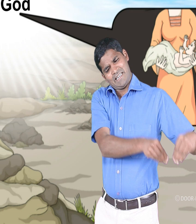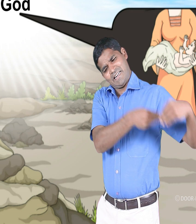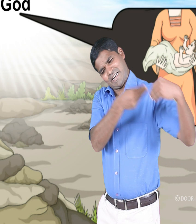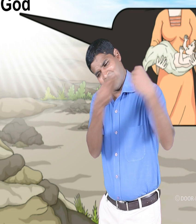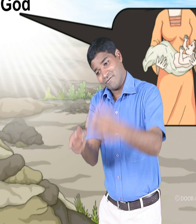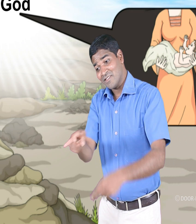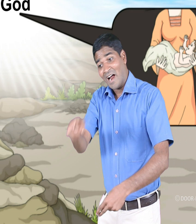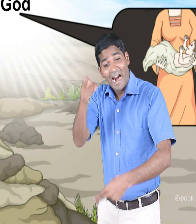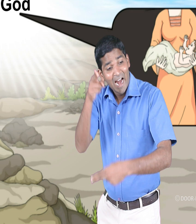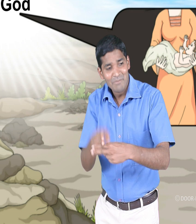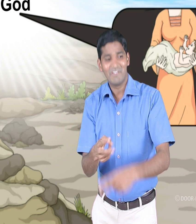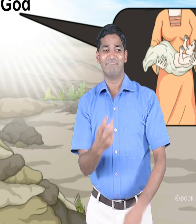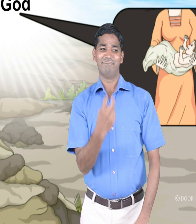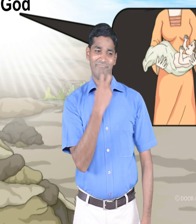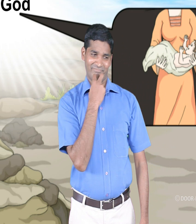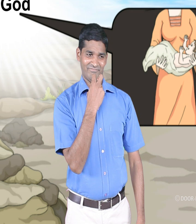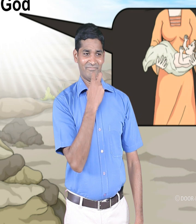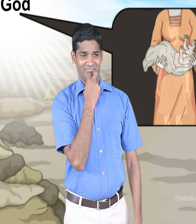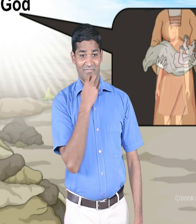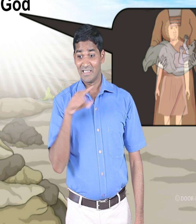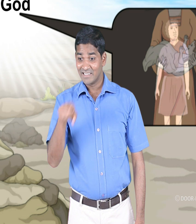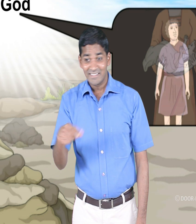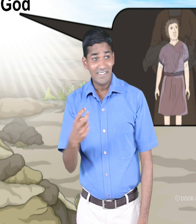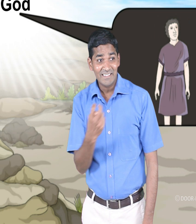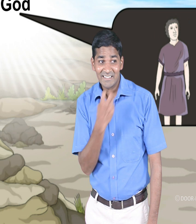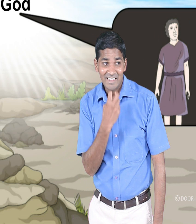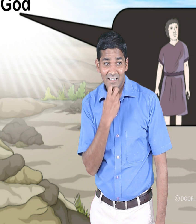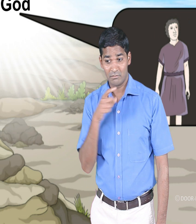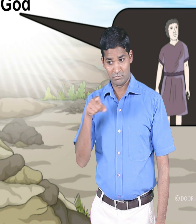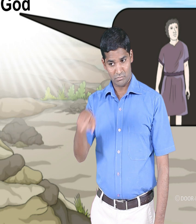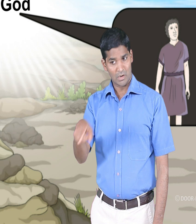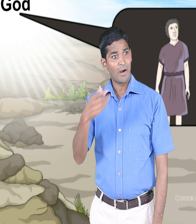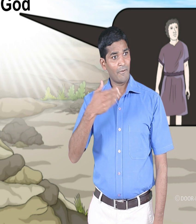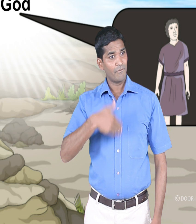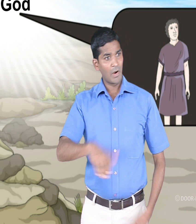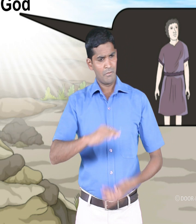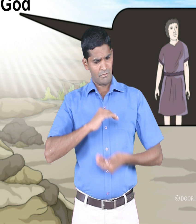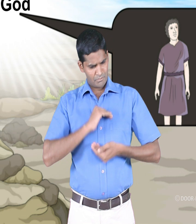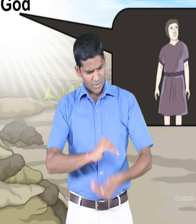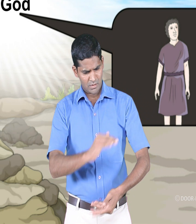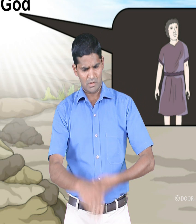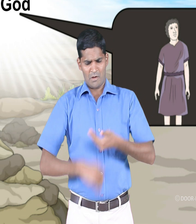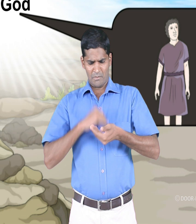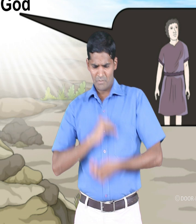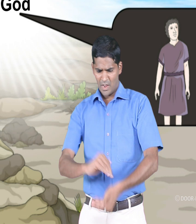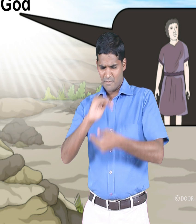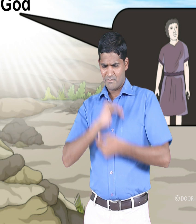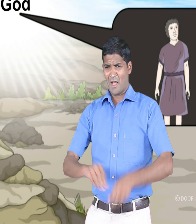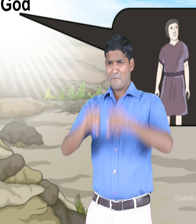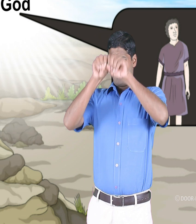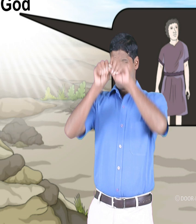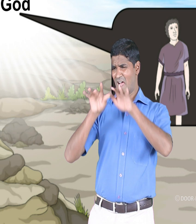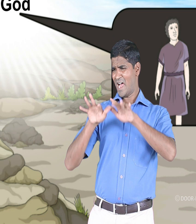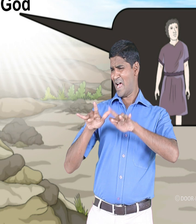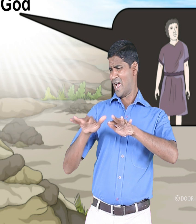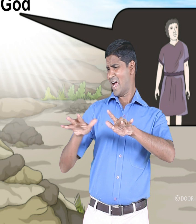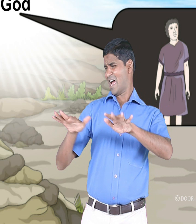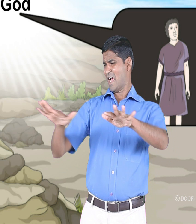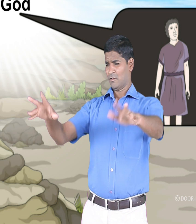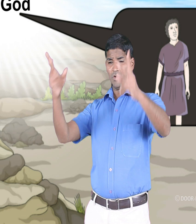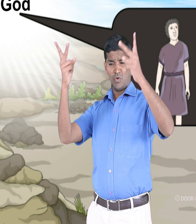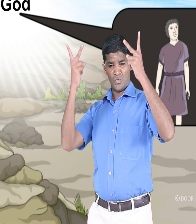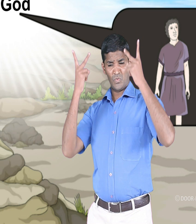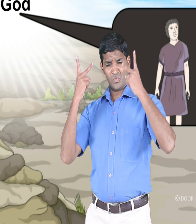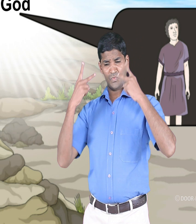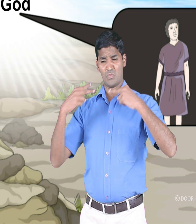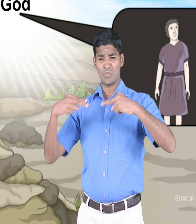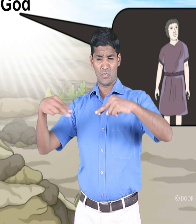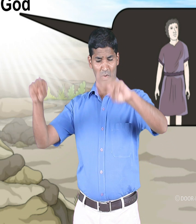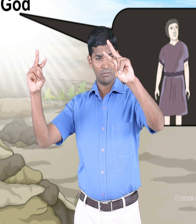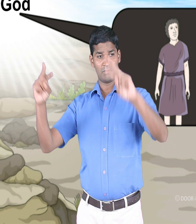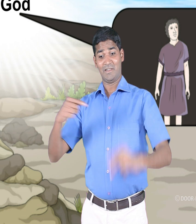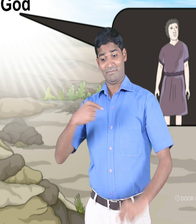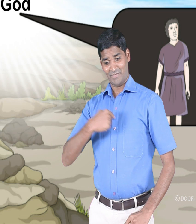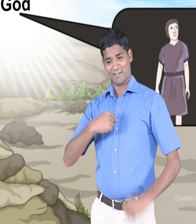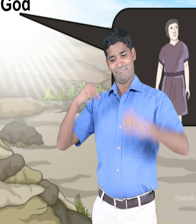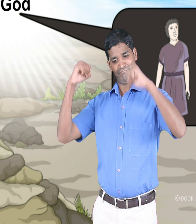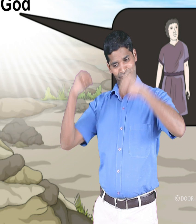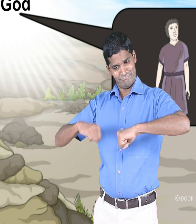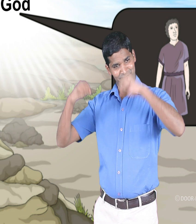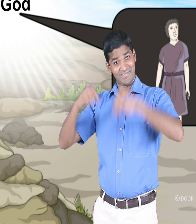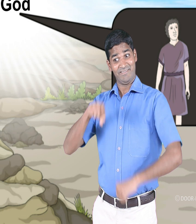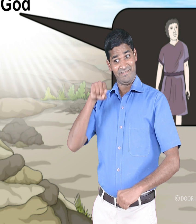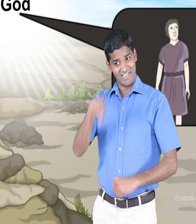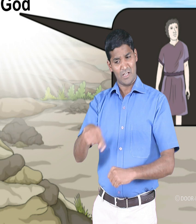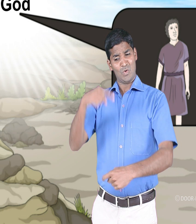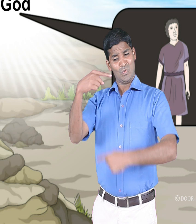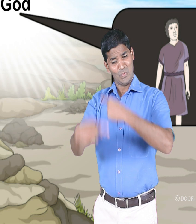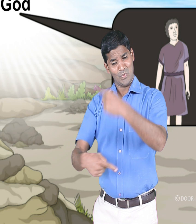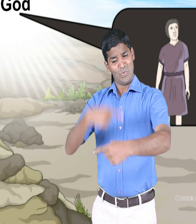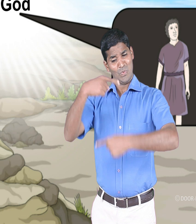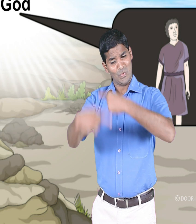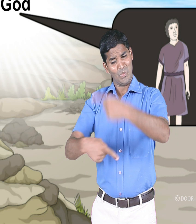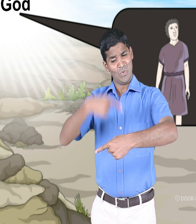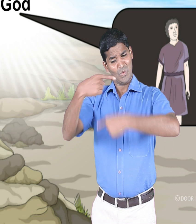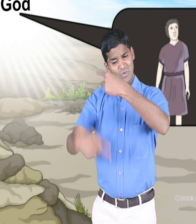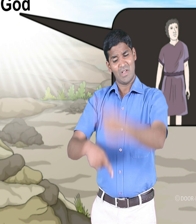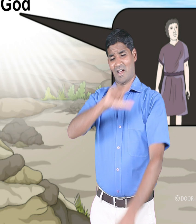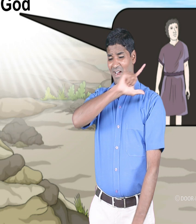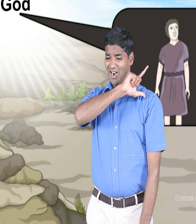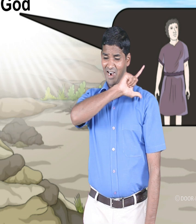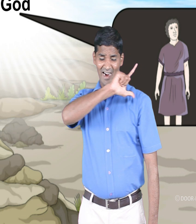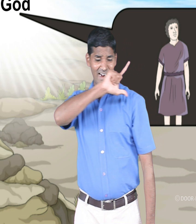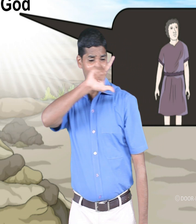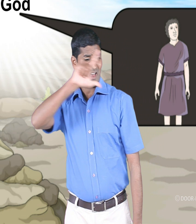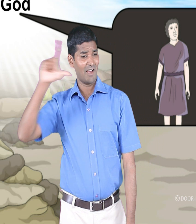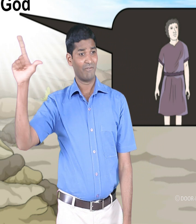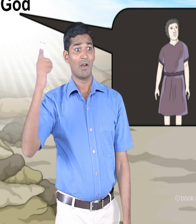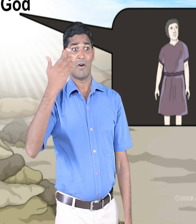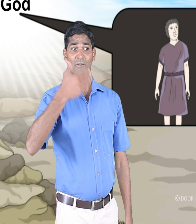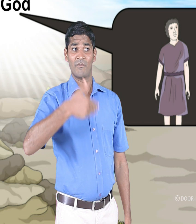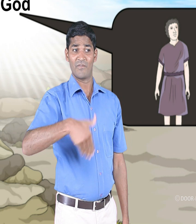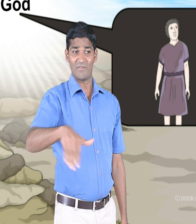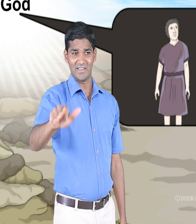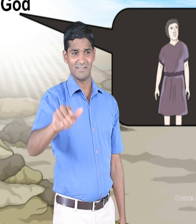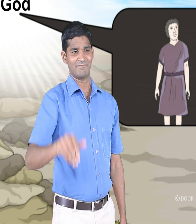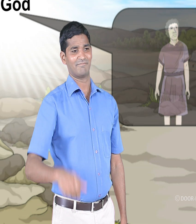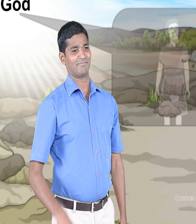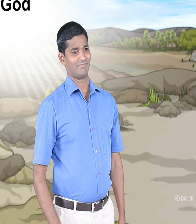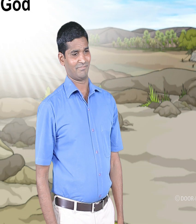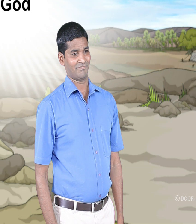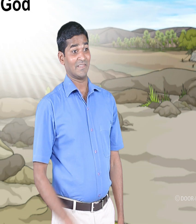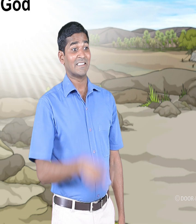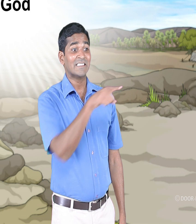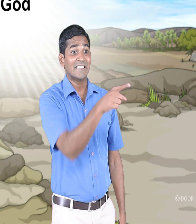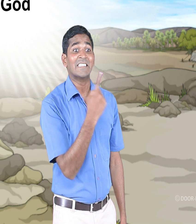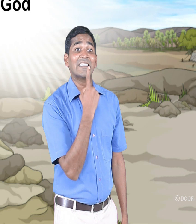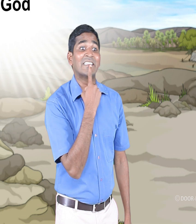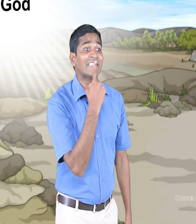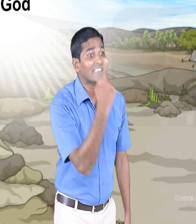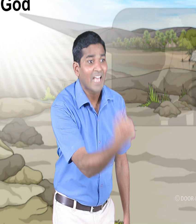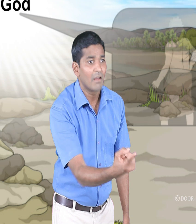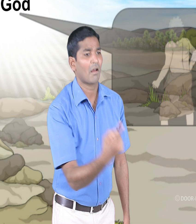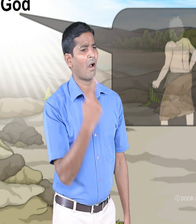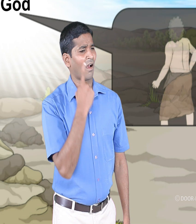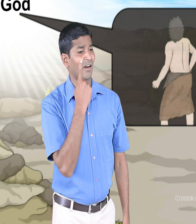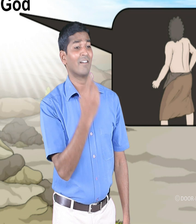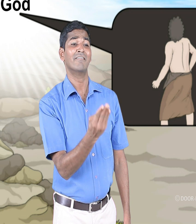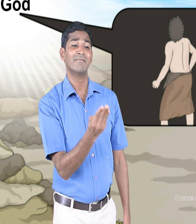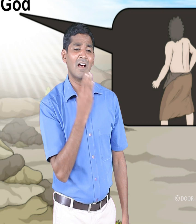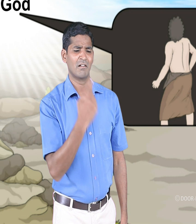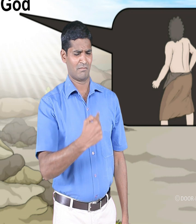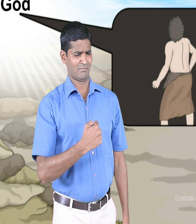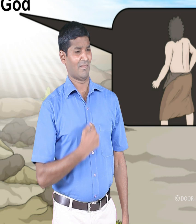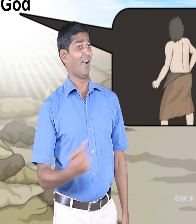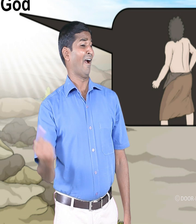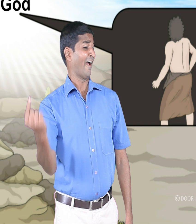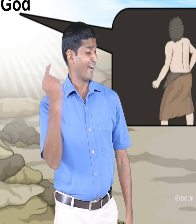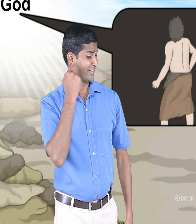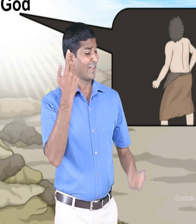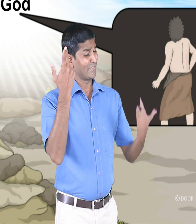I will establish My covenant with him as an everlasting covenant for his descendants after him.